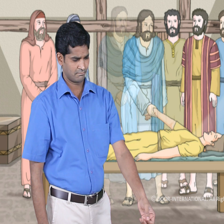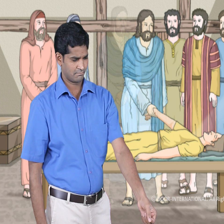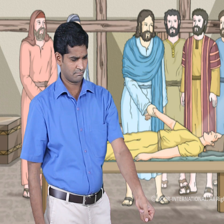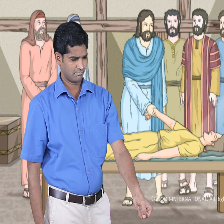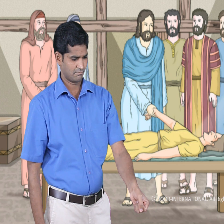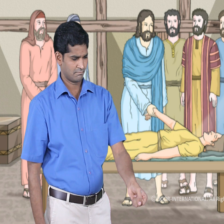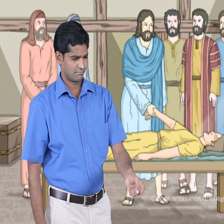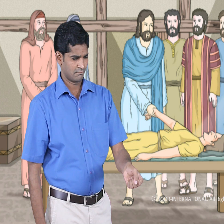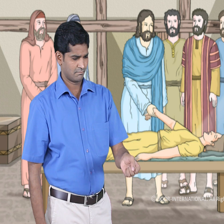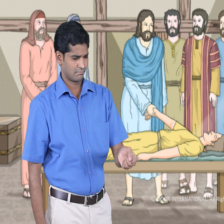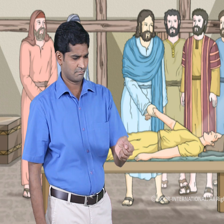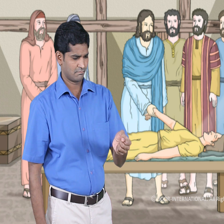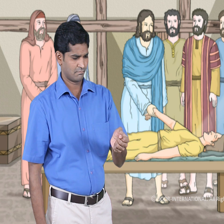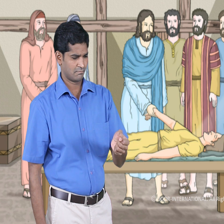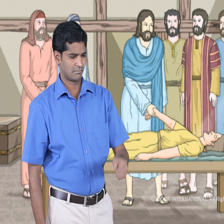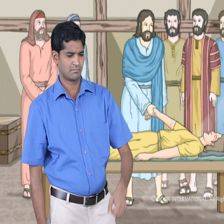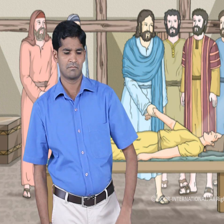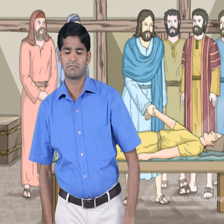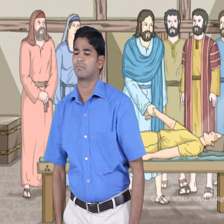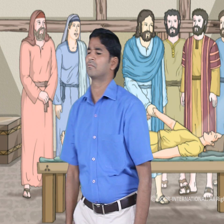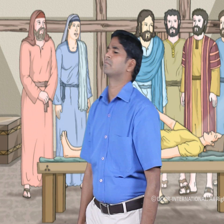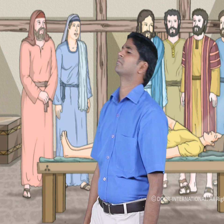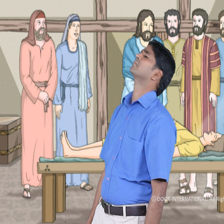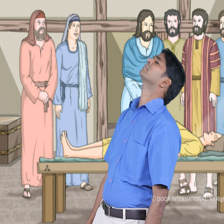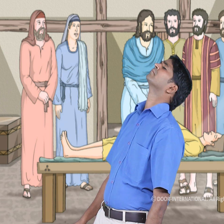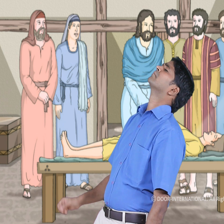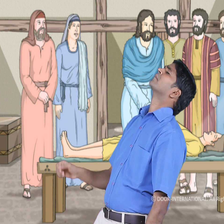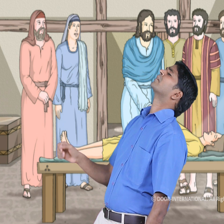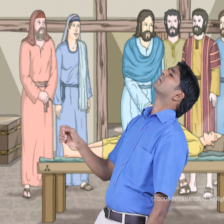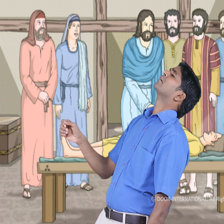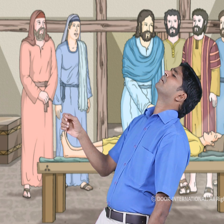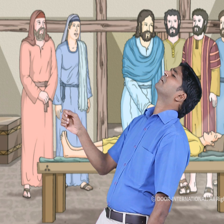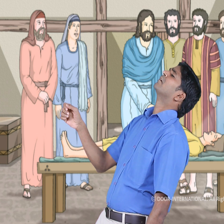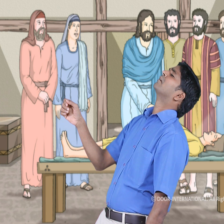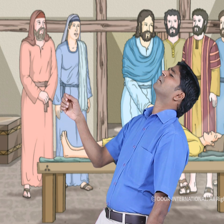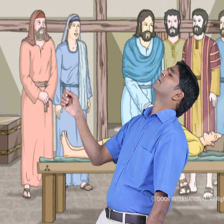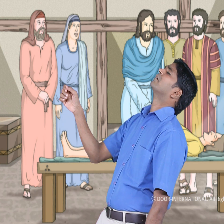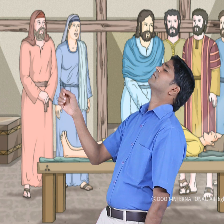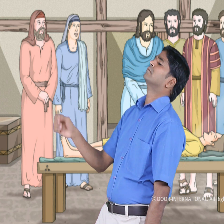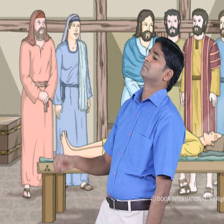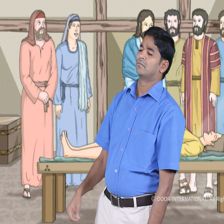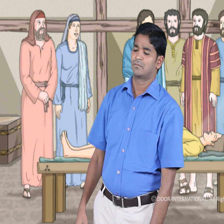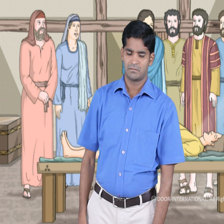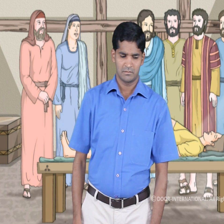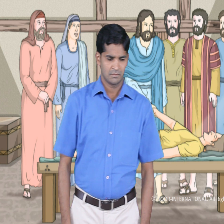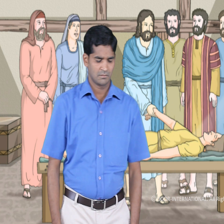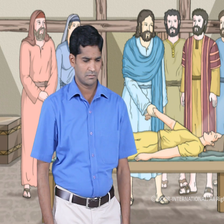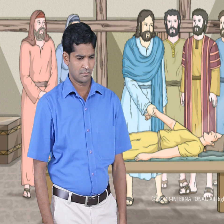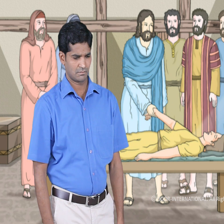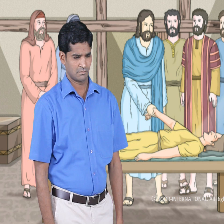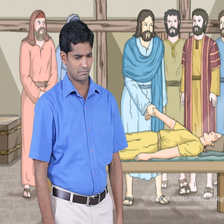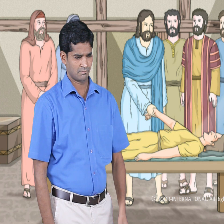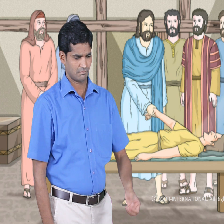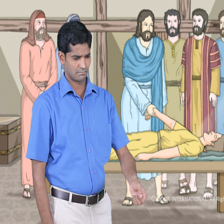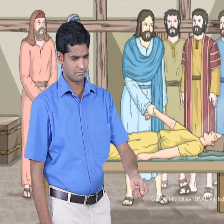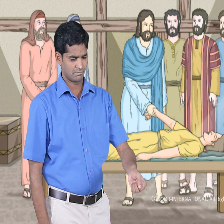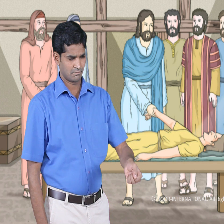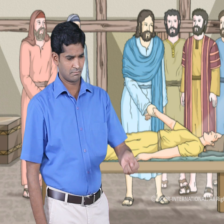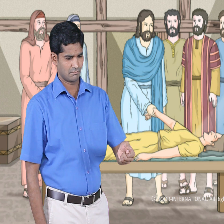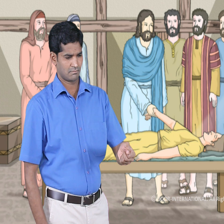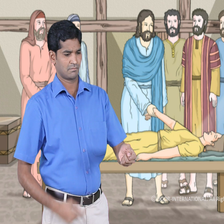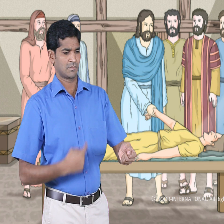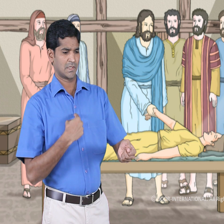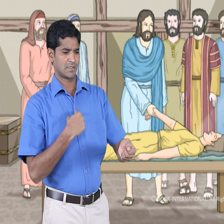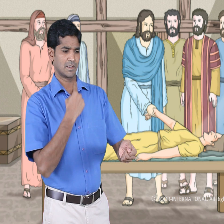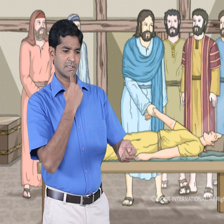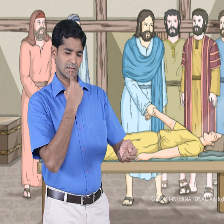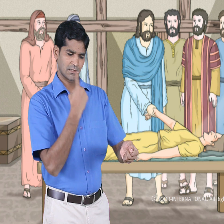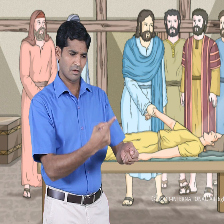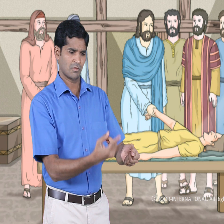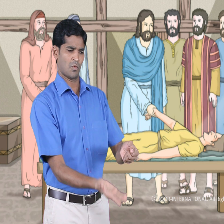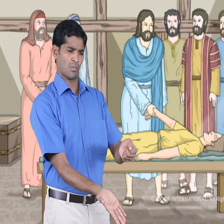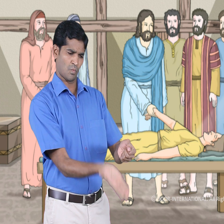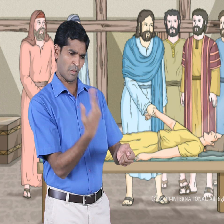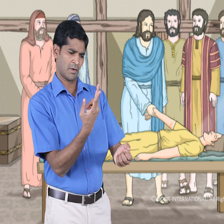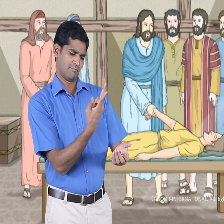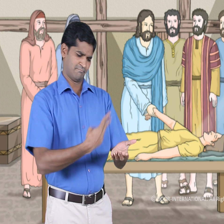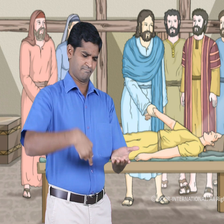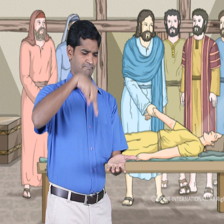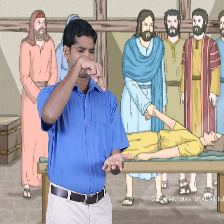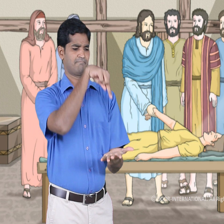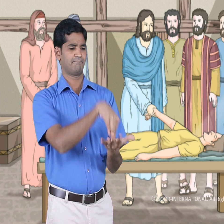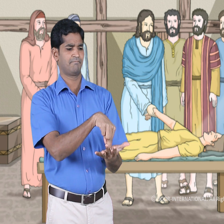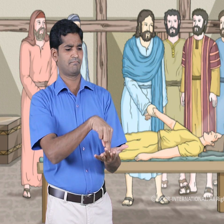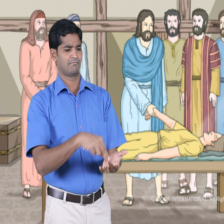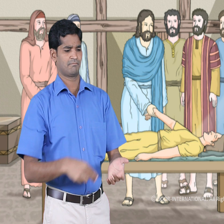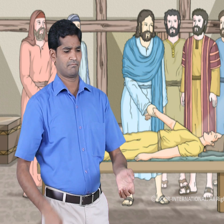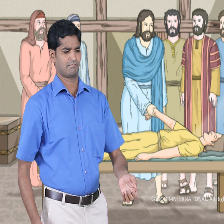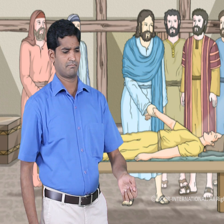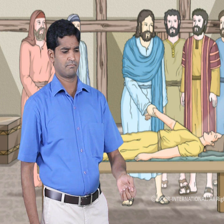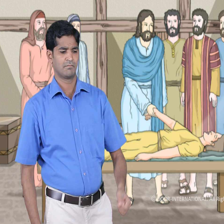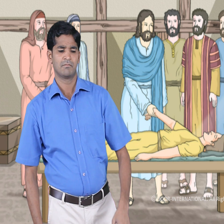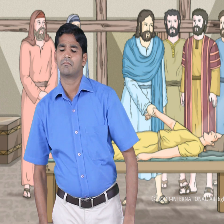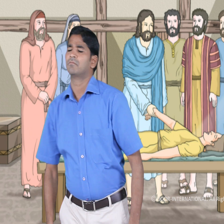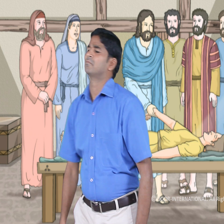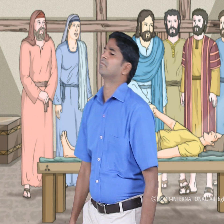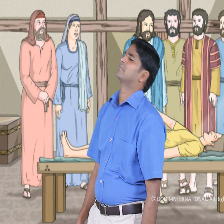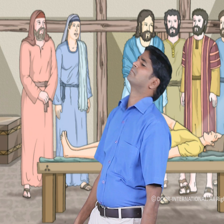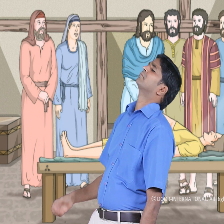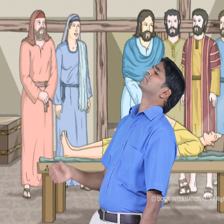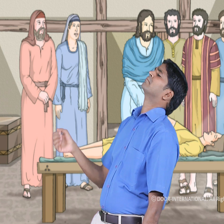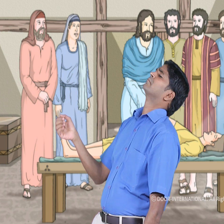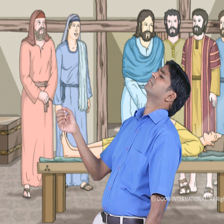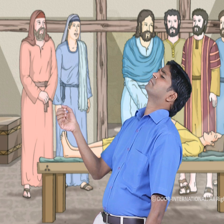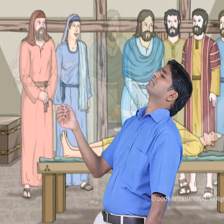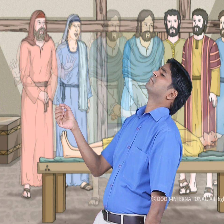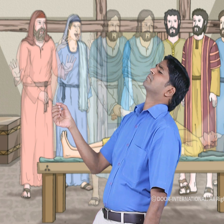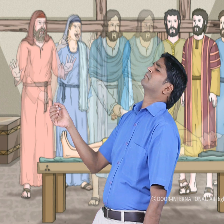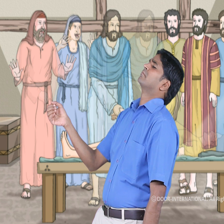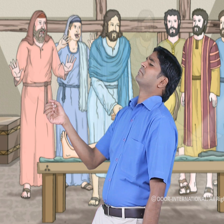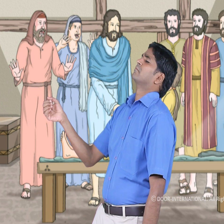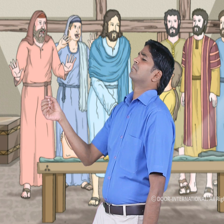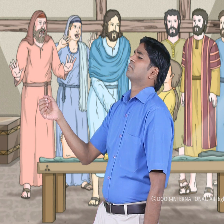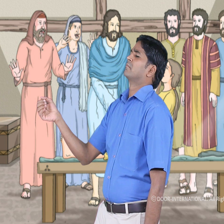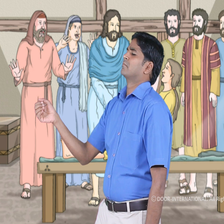Taking her by the hand, Jesus said, “Talitha koum!” which means, “Little girl, I say to you, get up!”